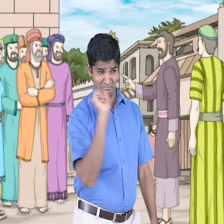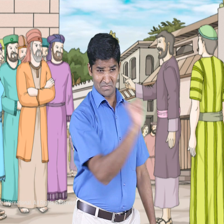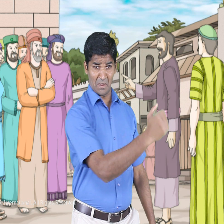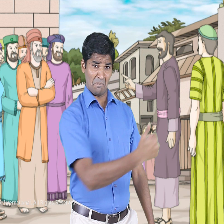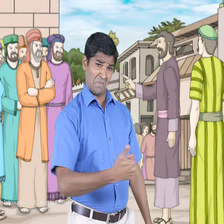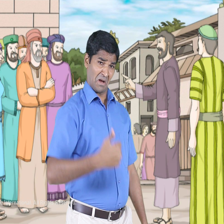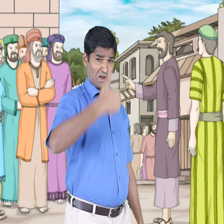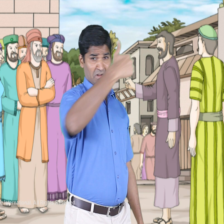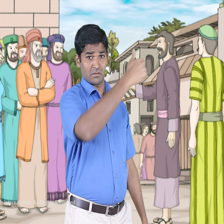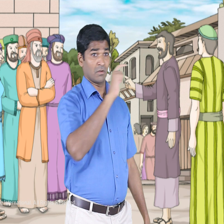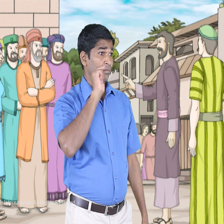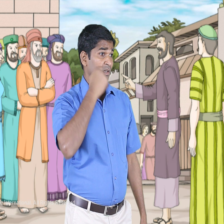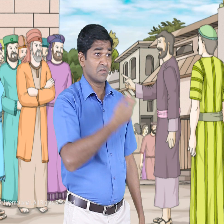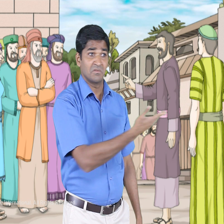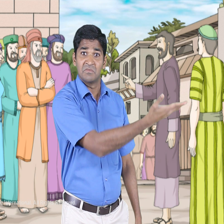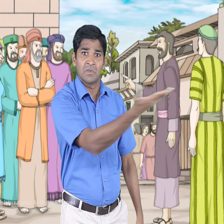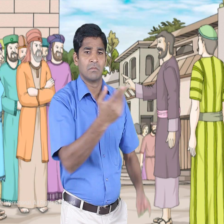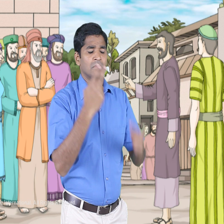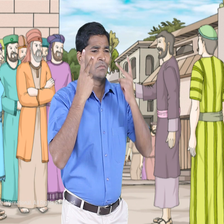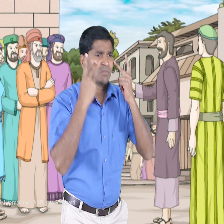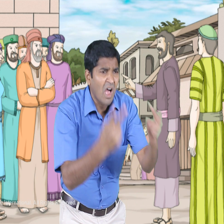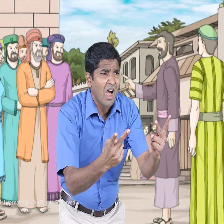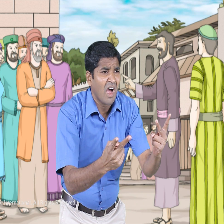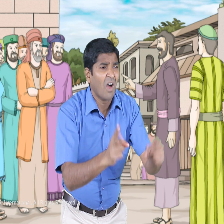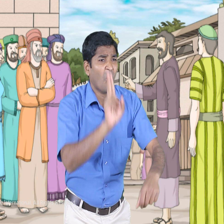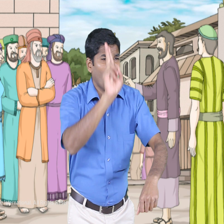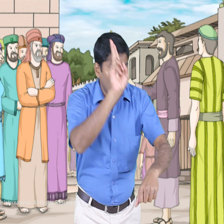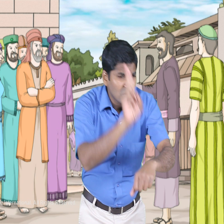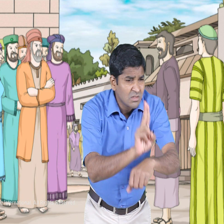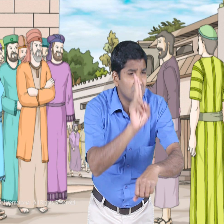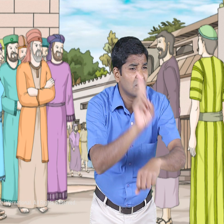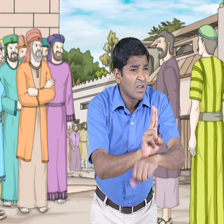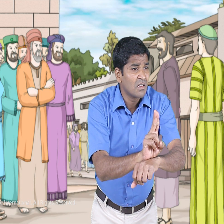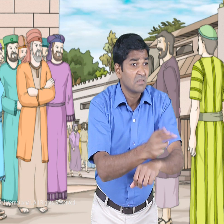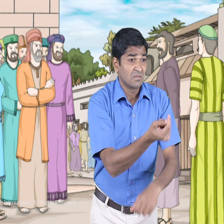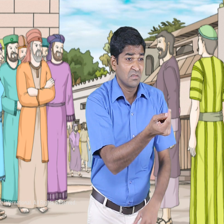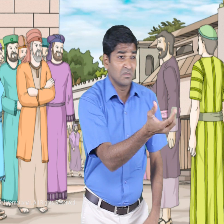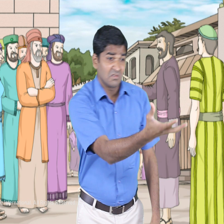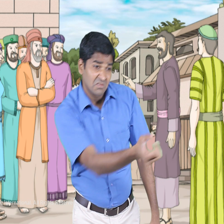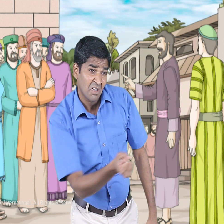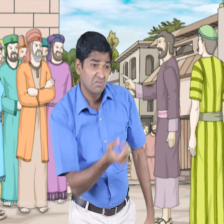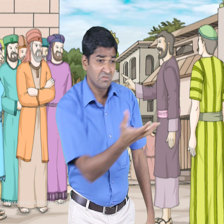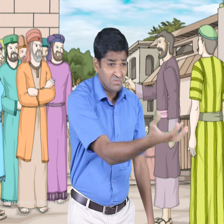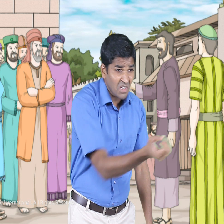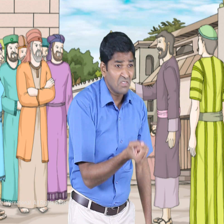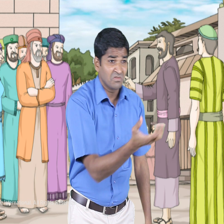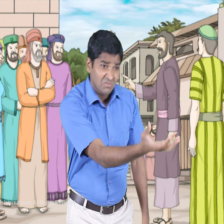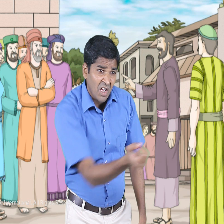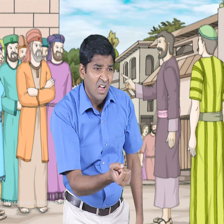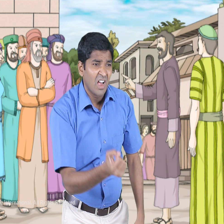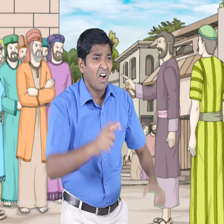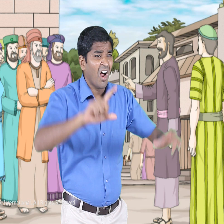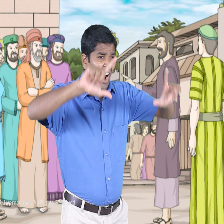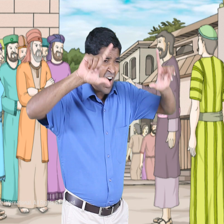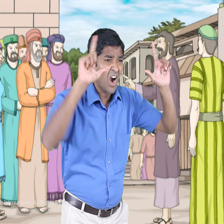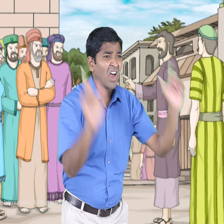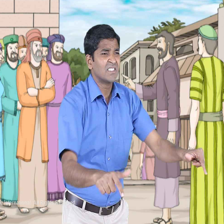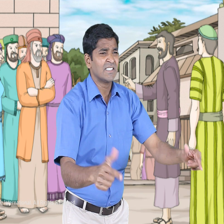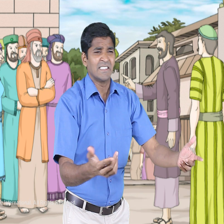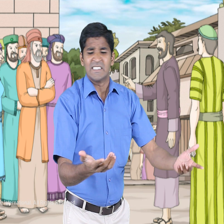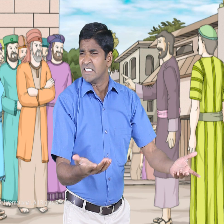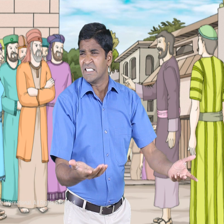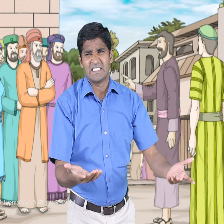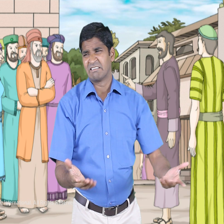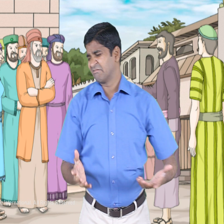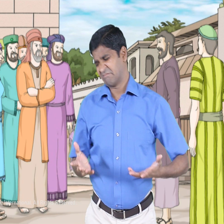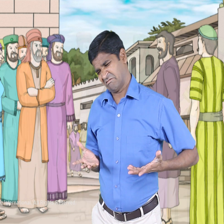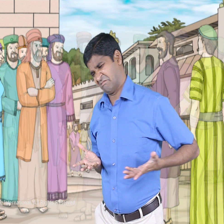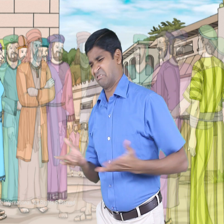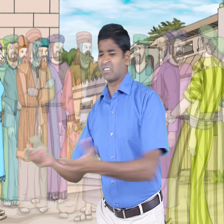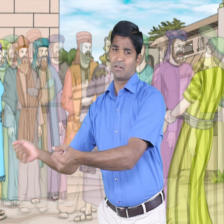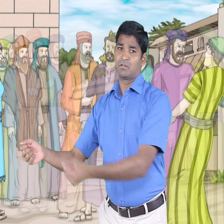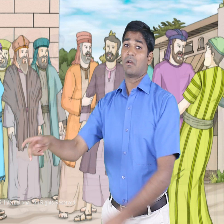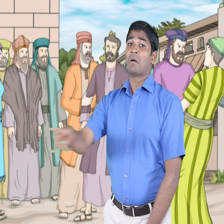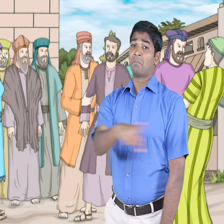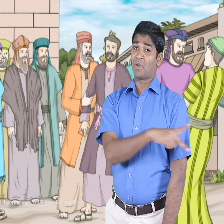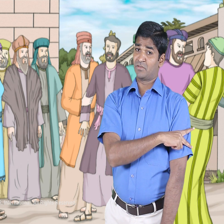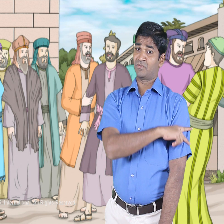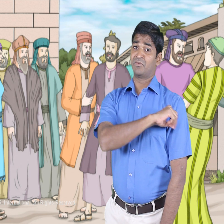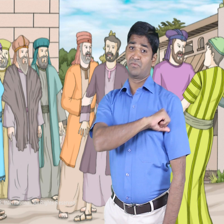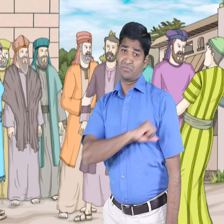And the spirit left her at that very moment.